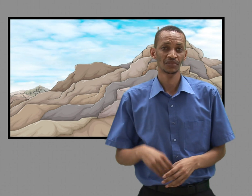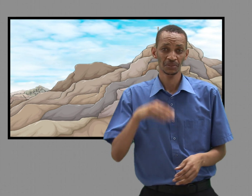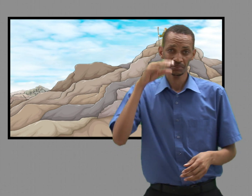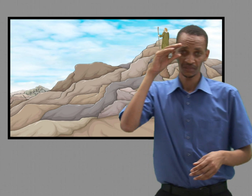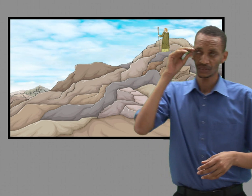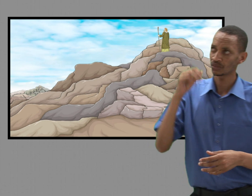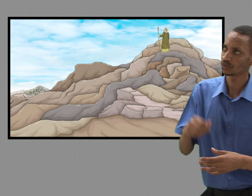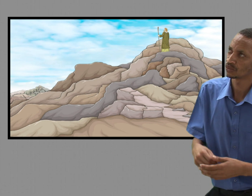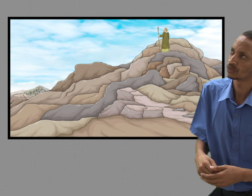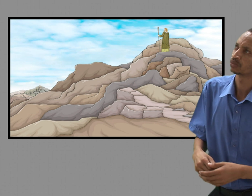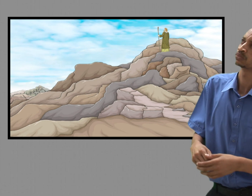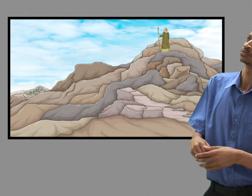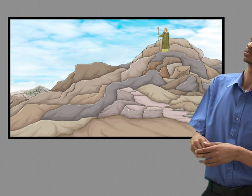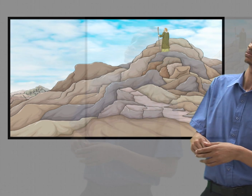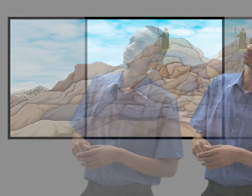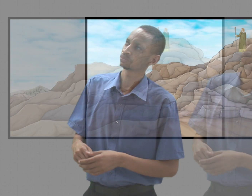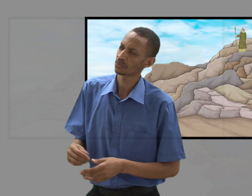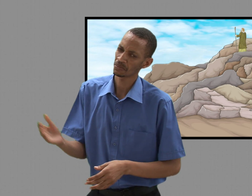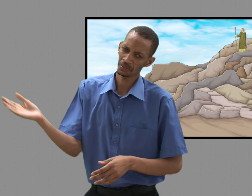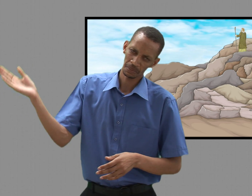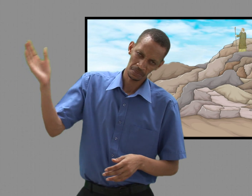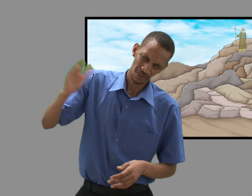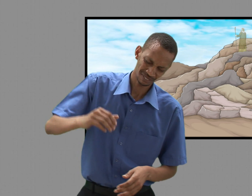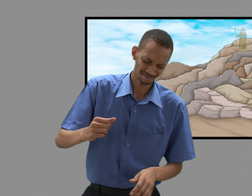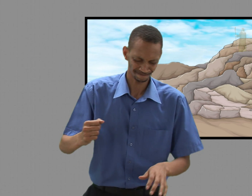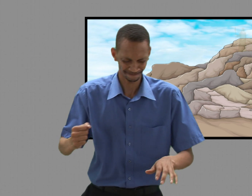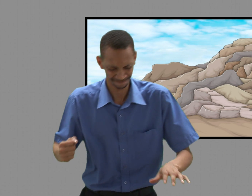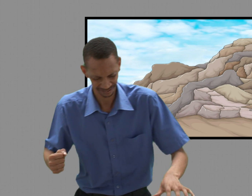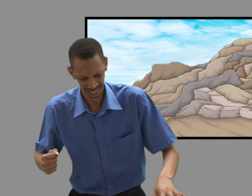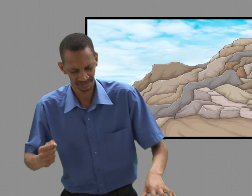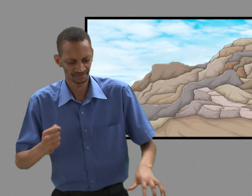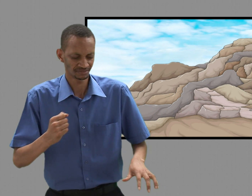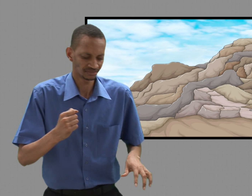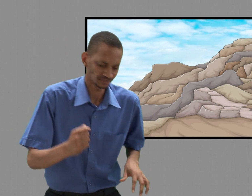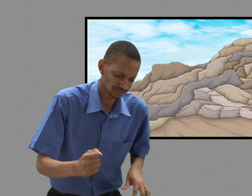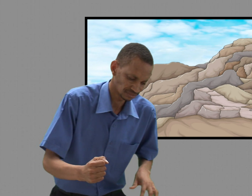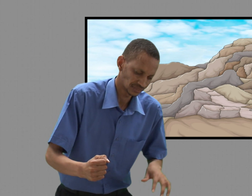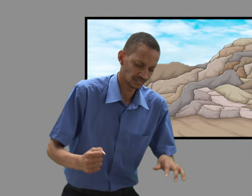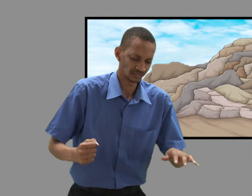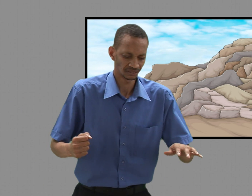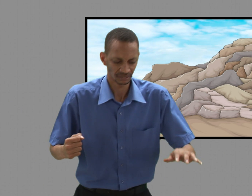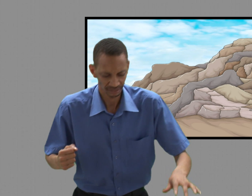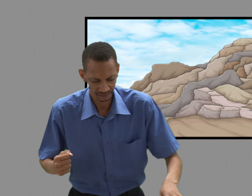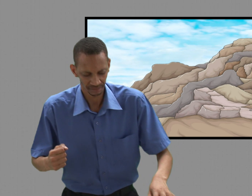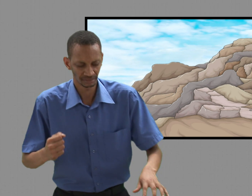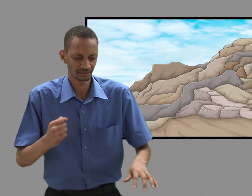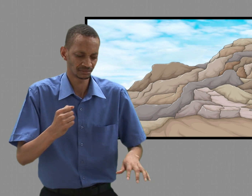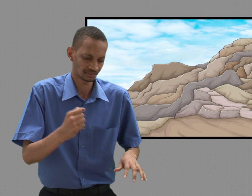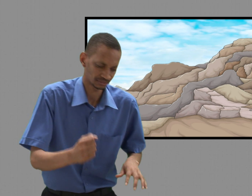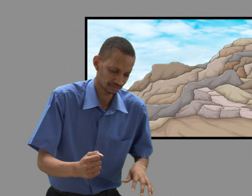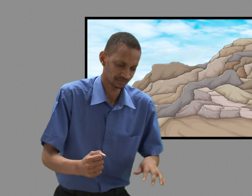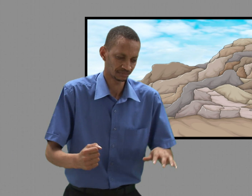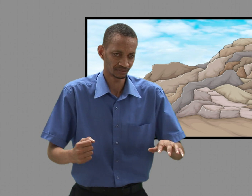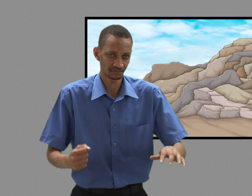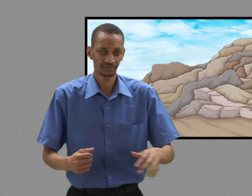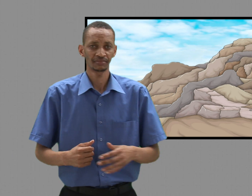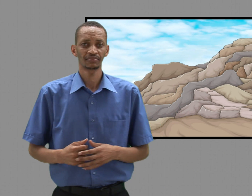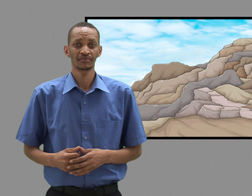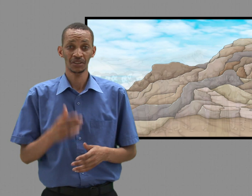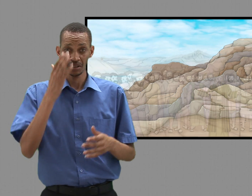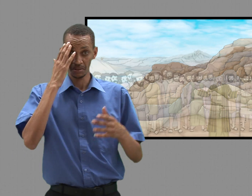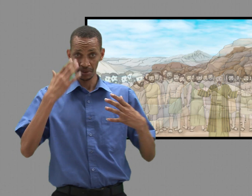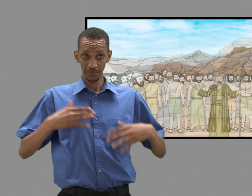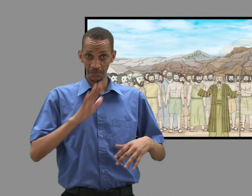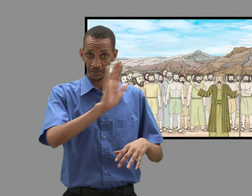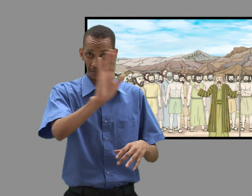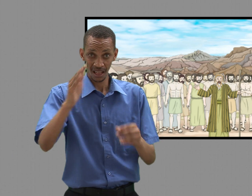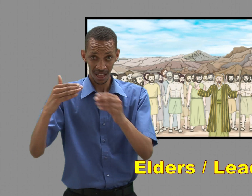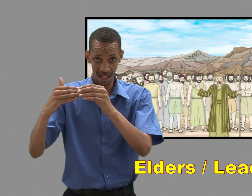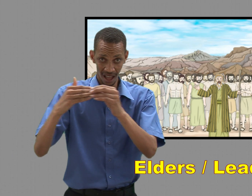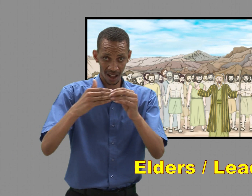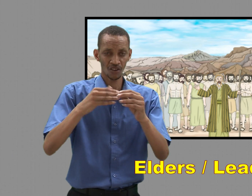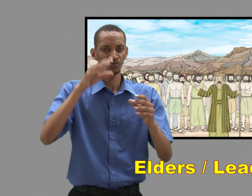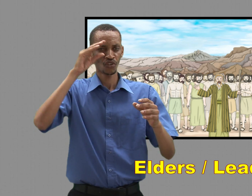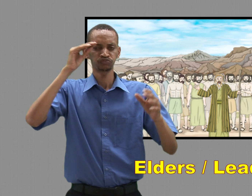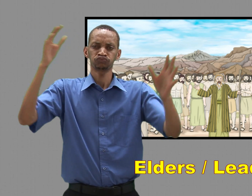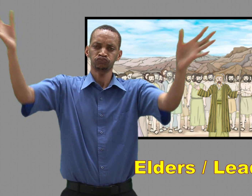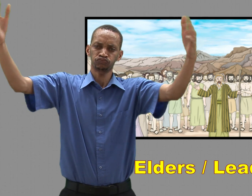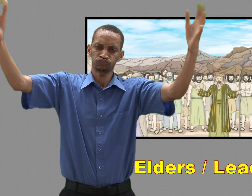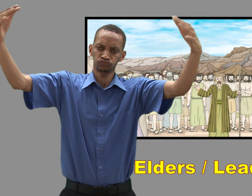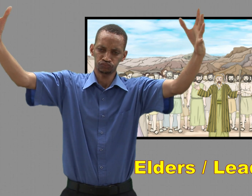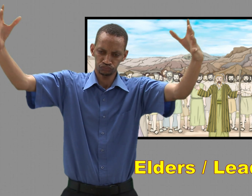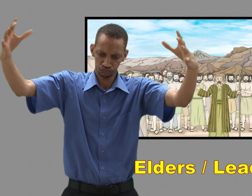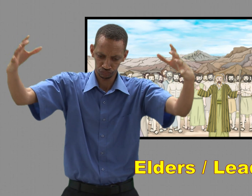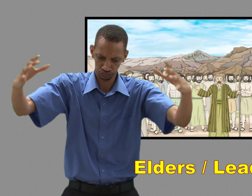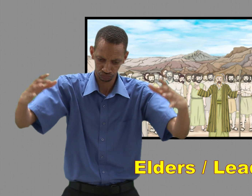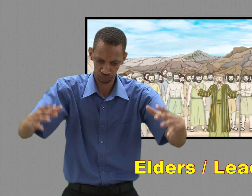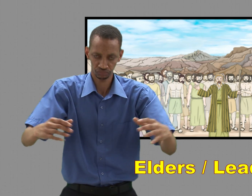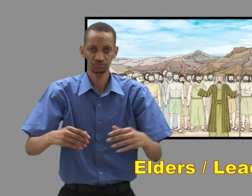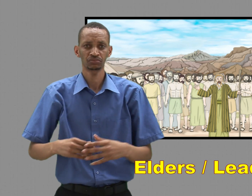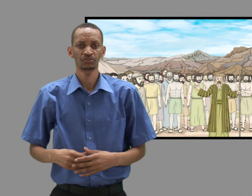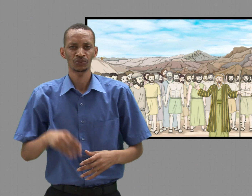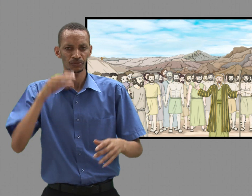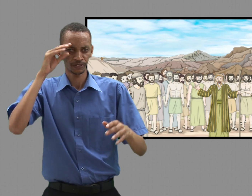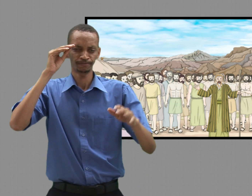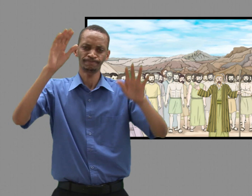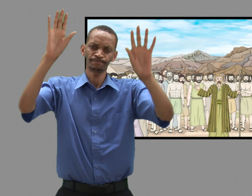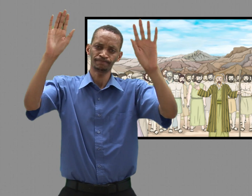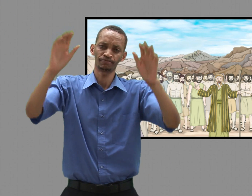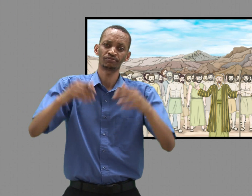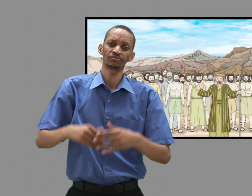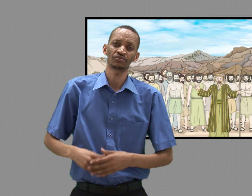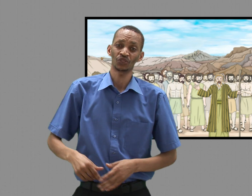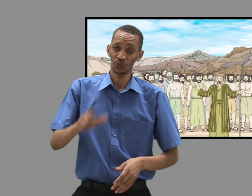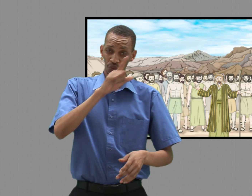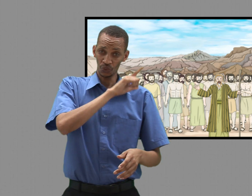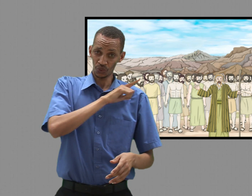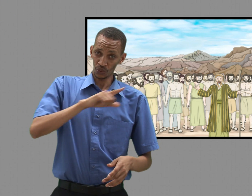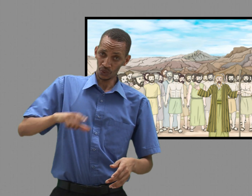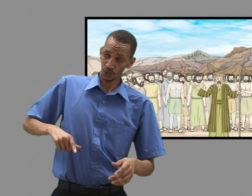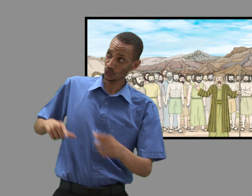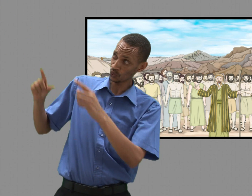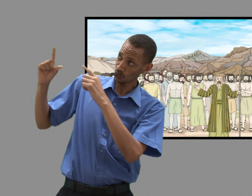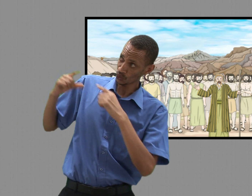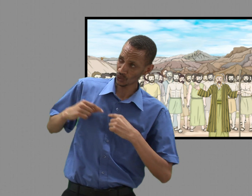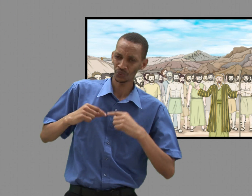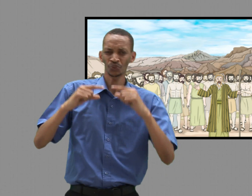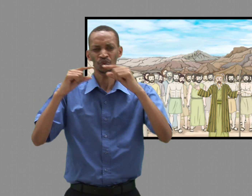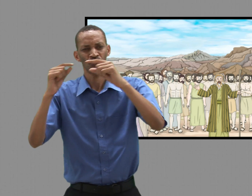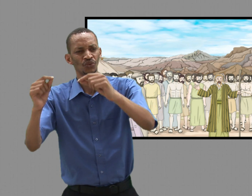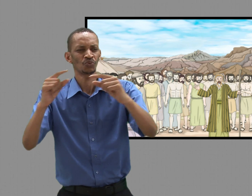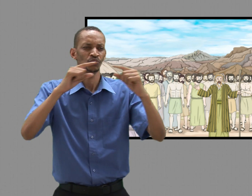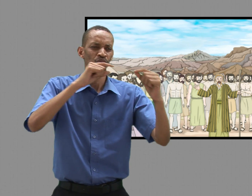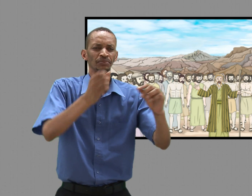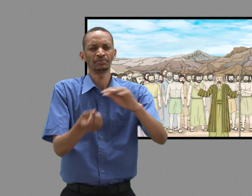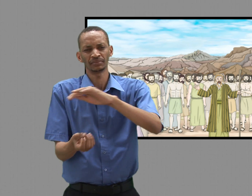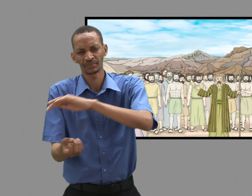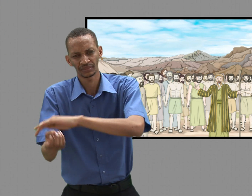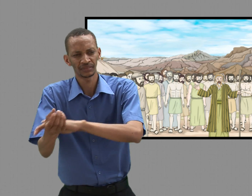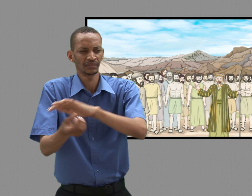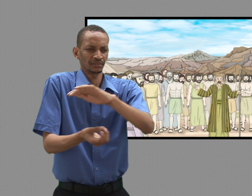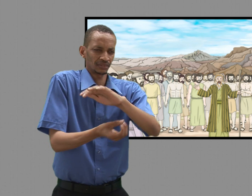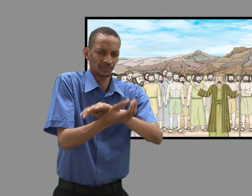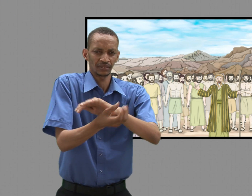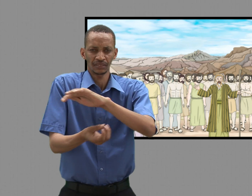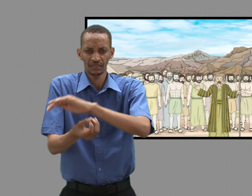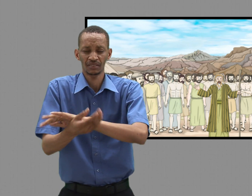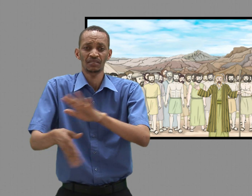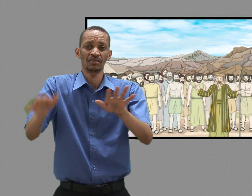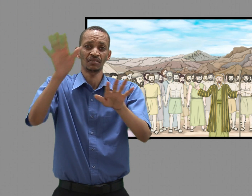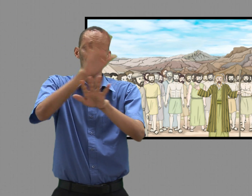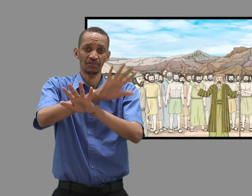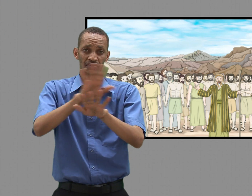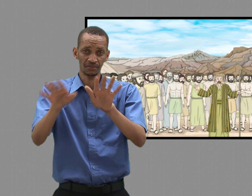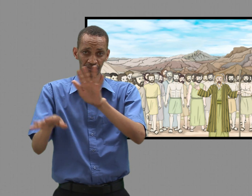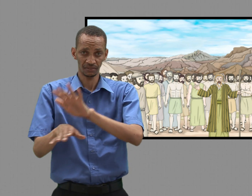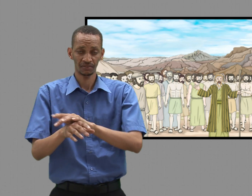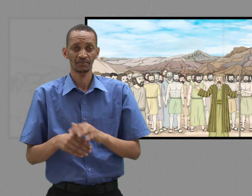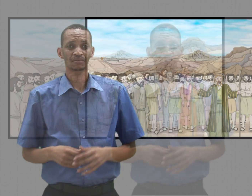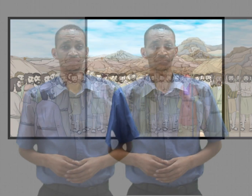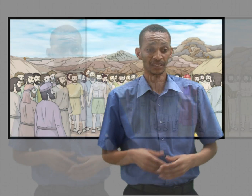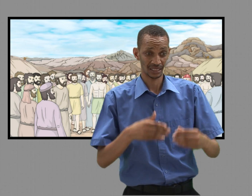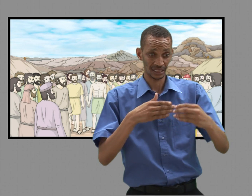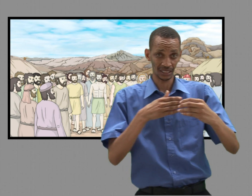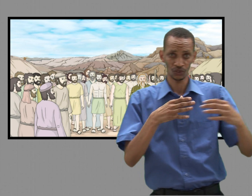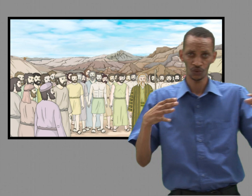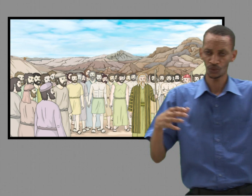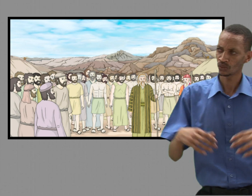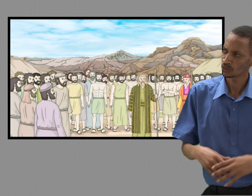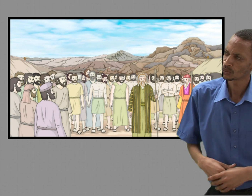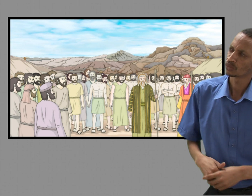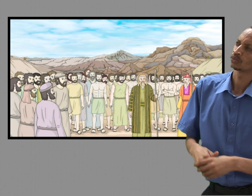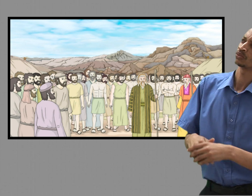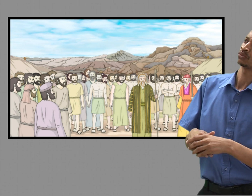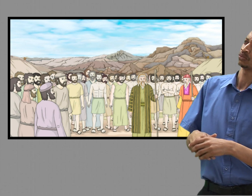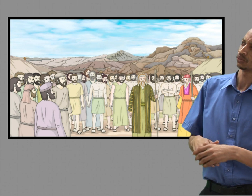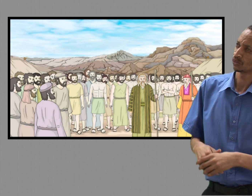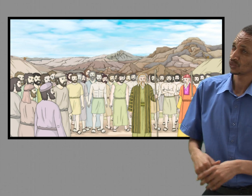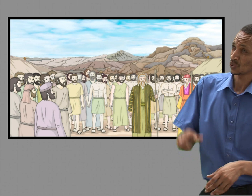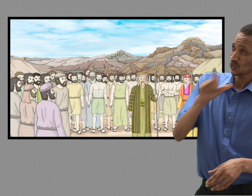So Moses went back and summoned the elders of the people and set before them all these words that the LORD had commanded him.